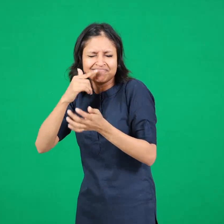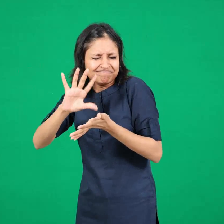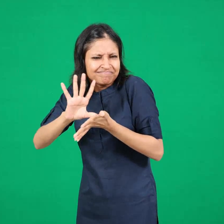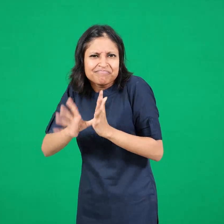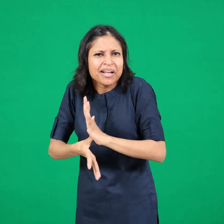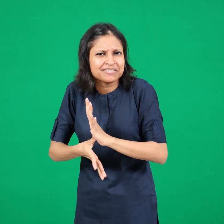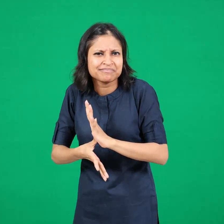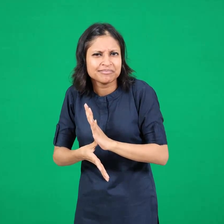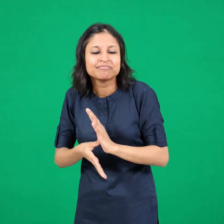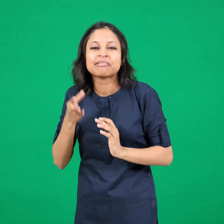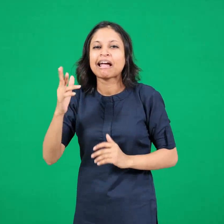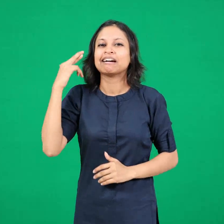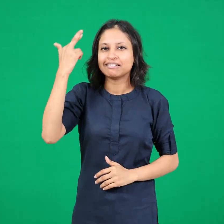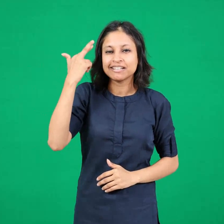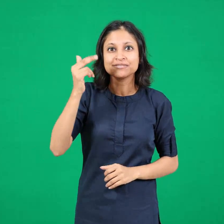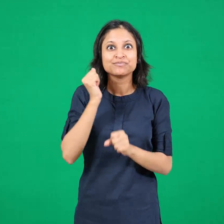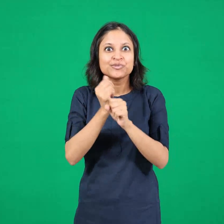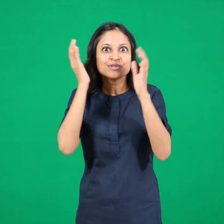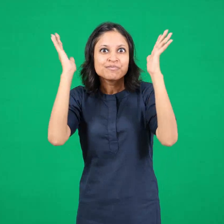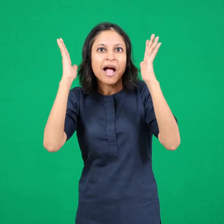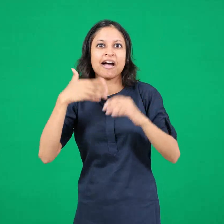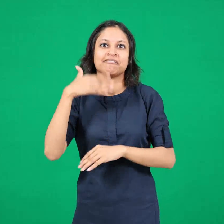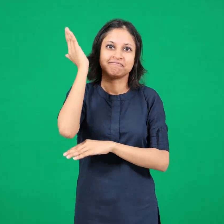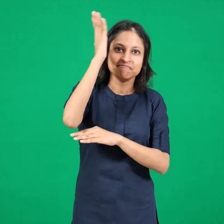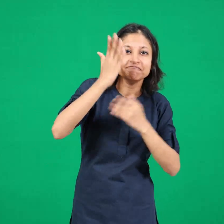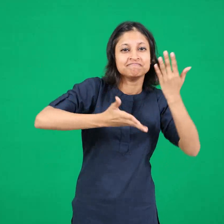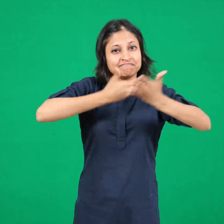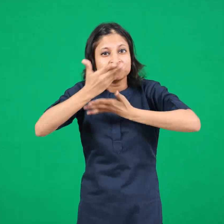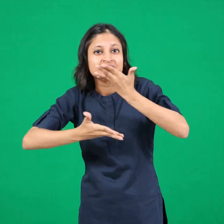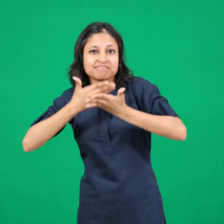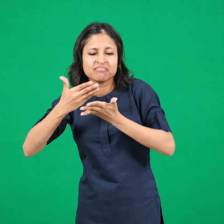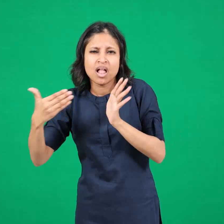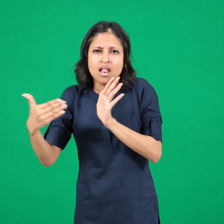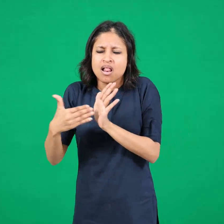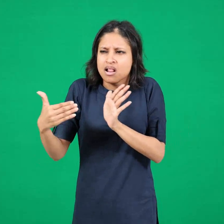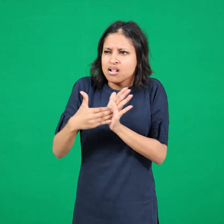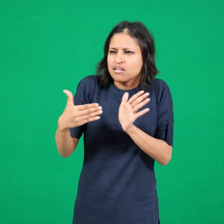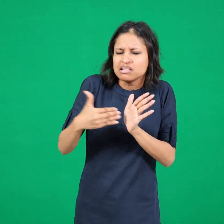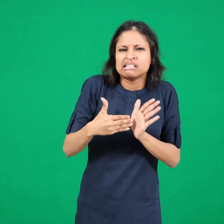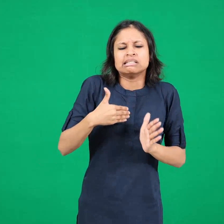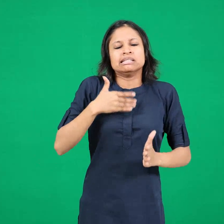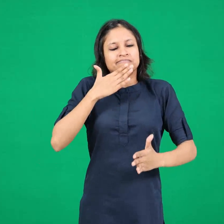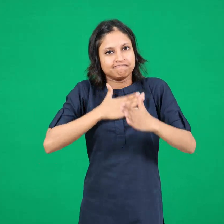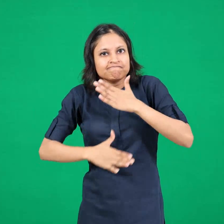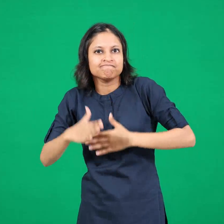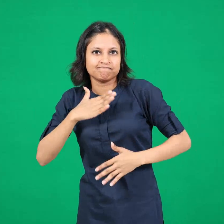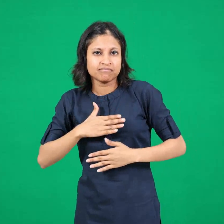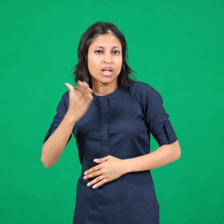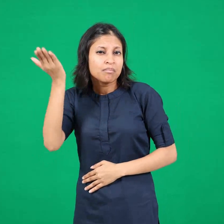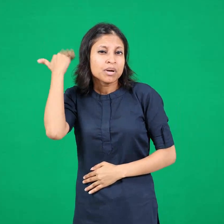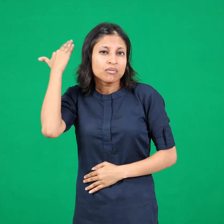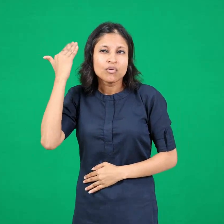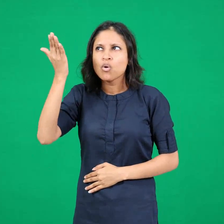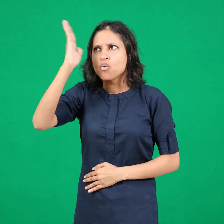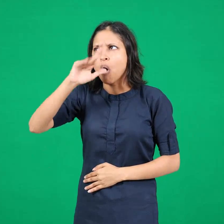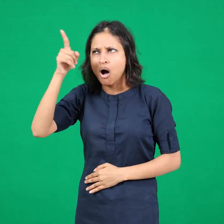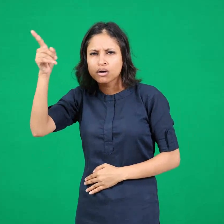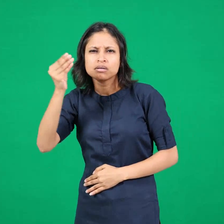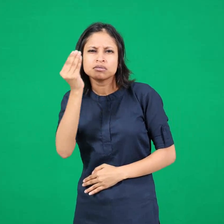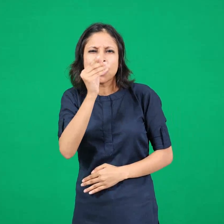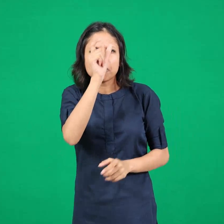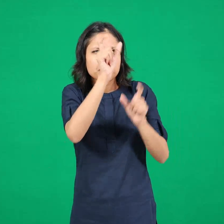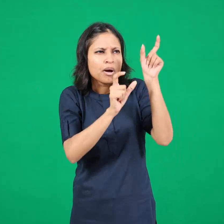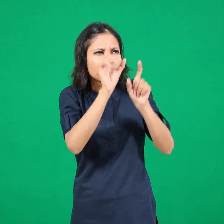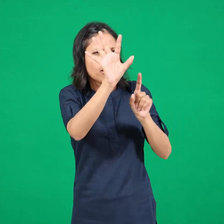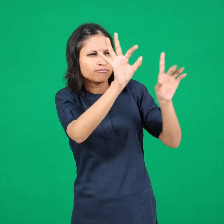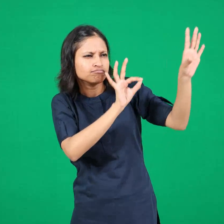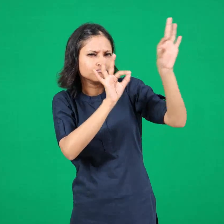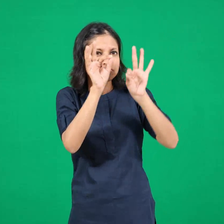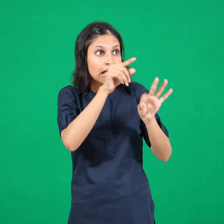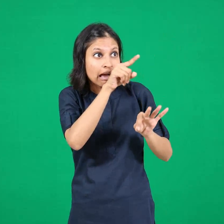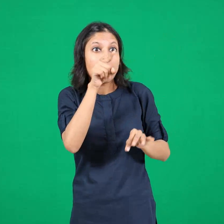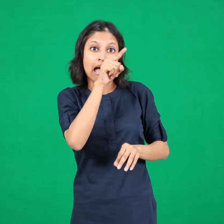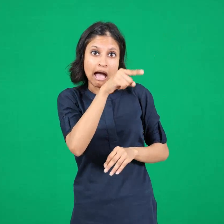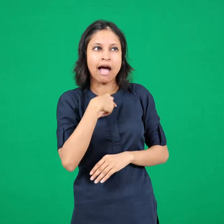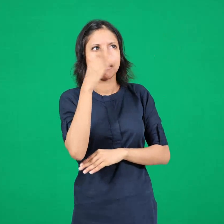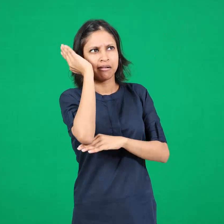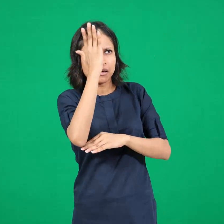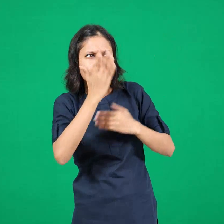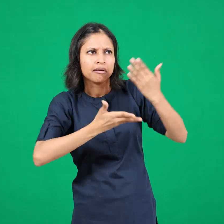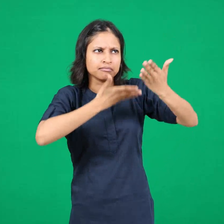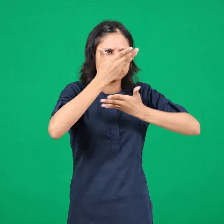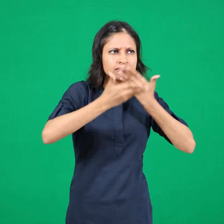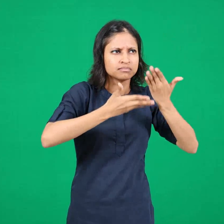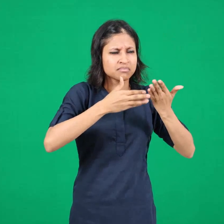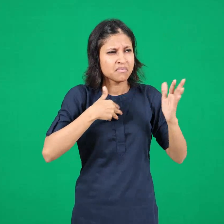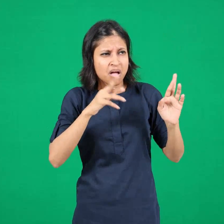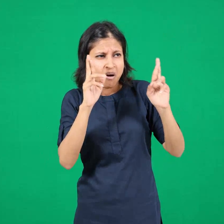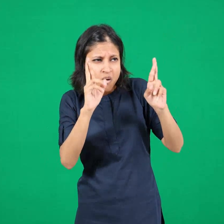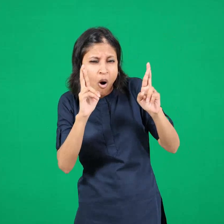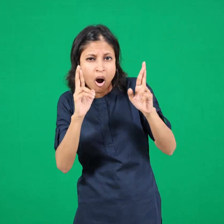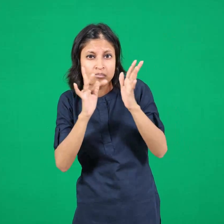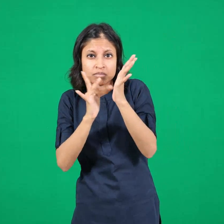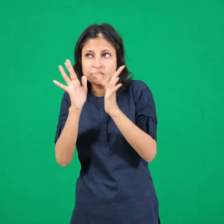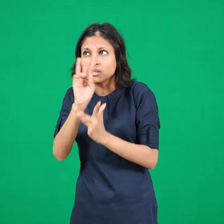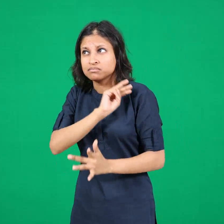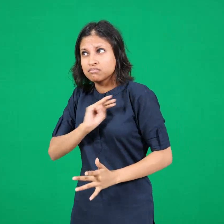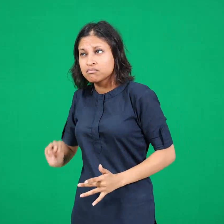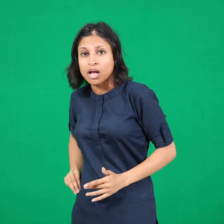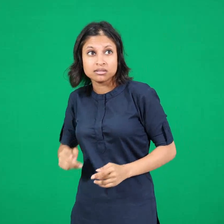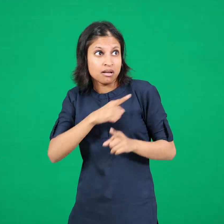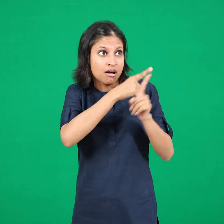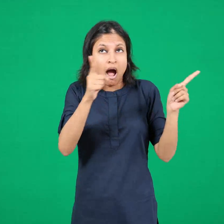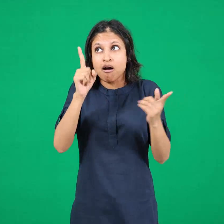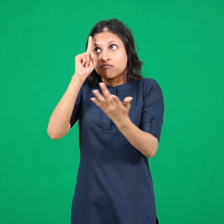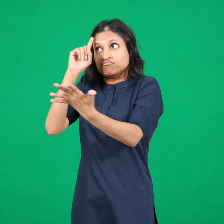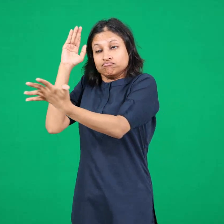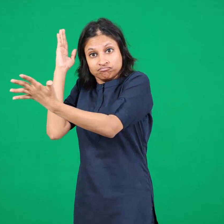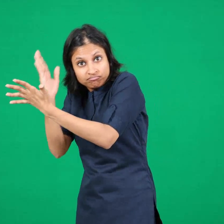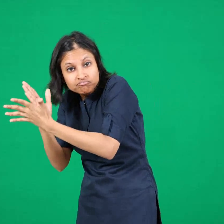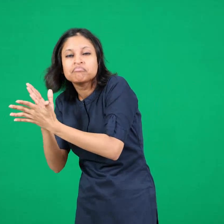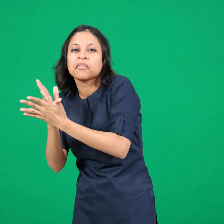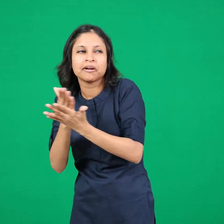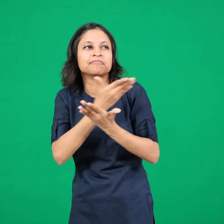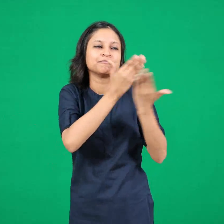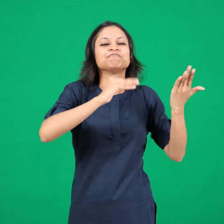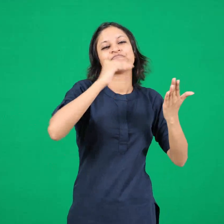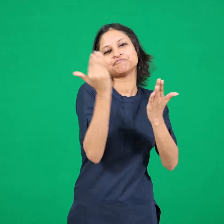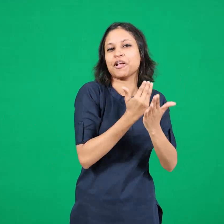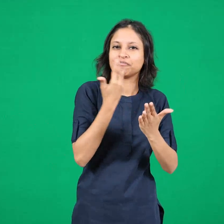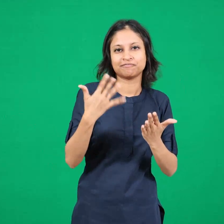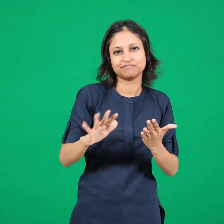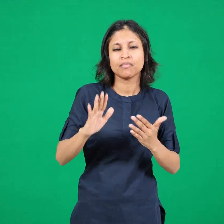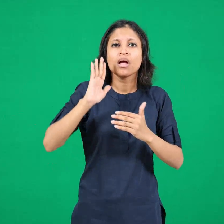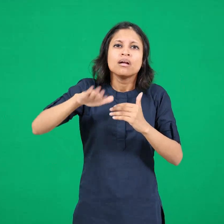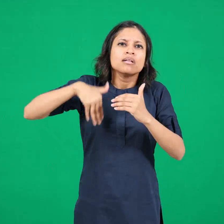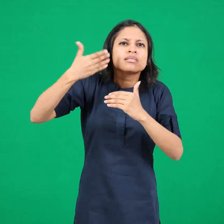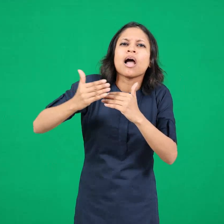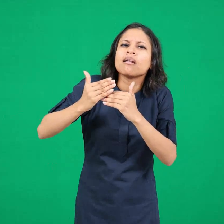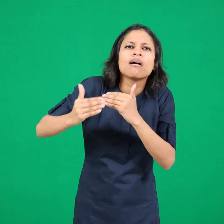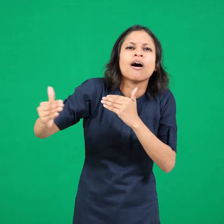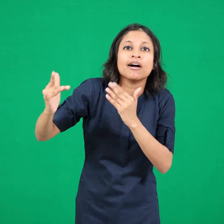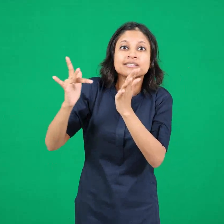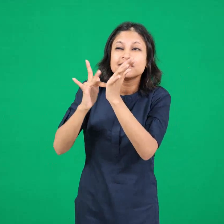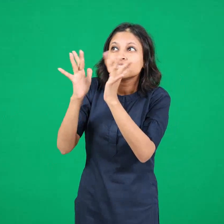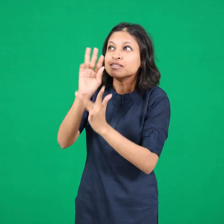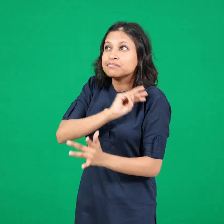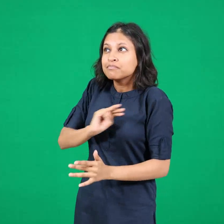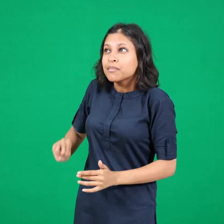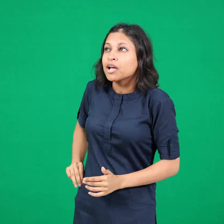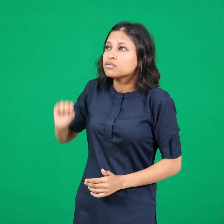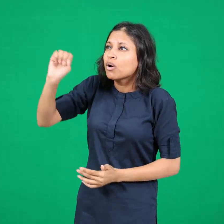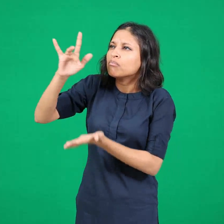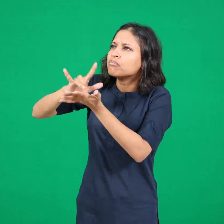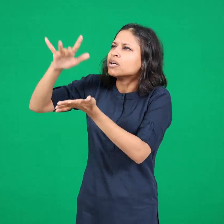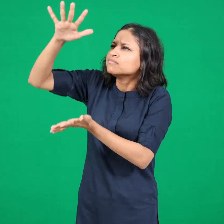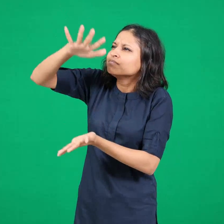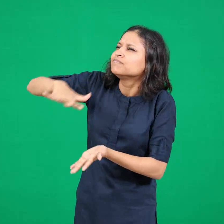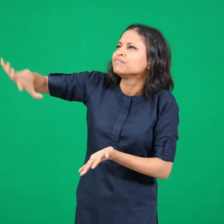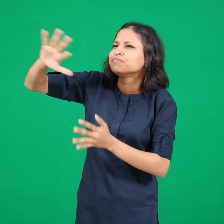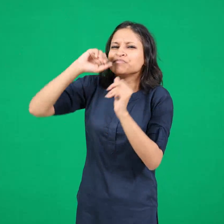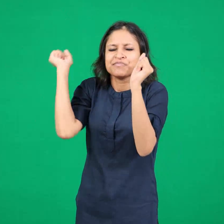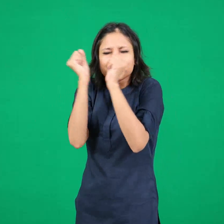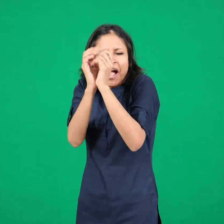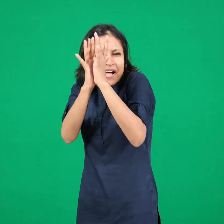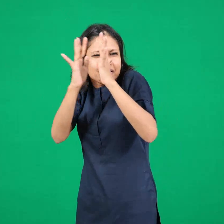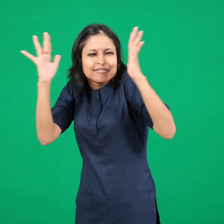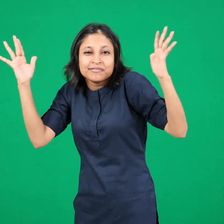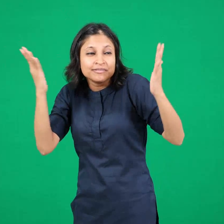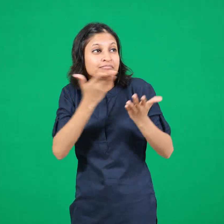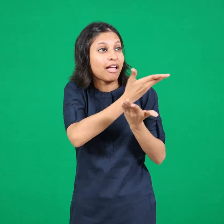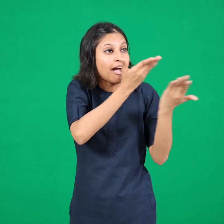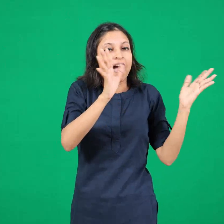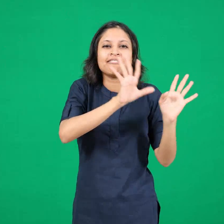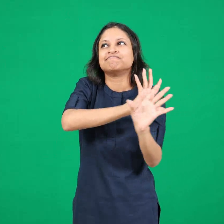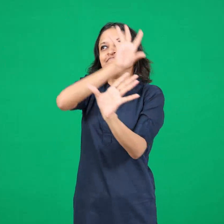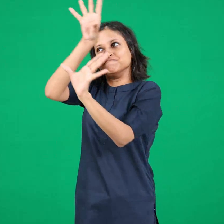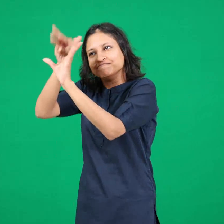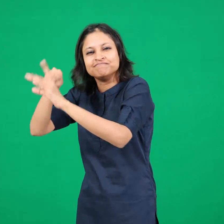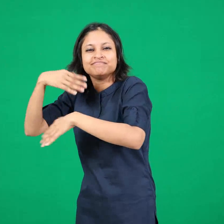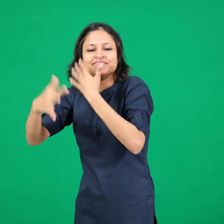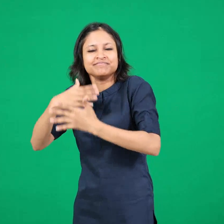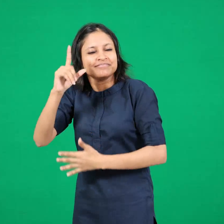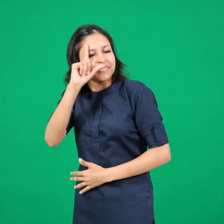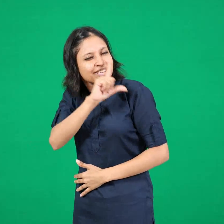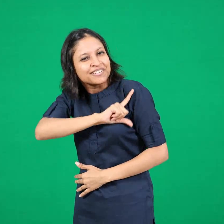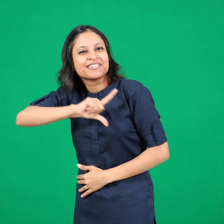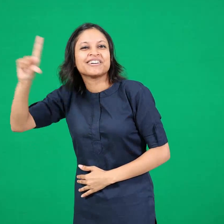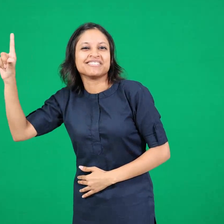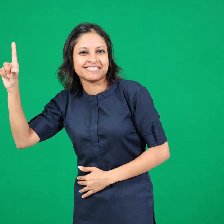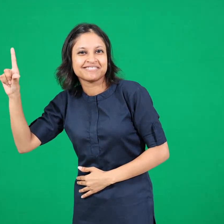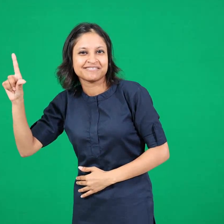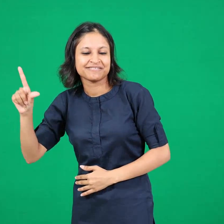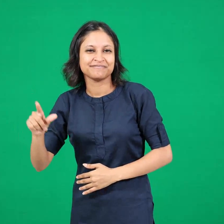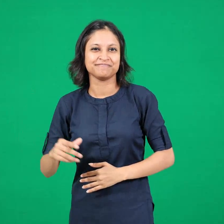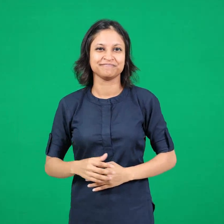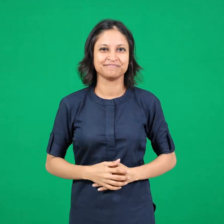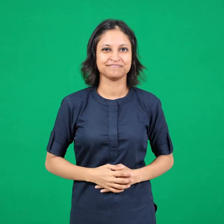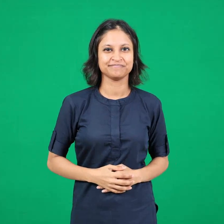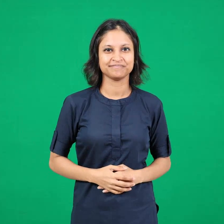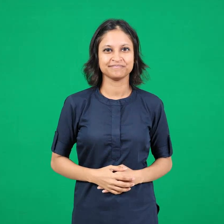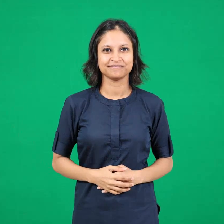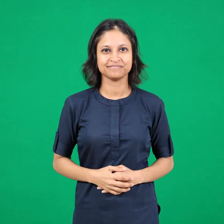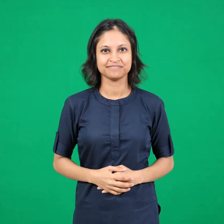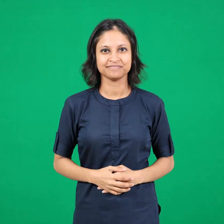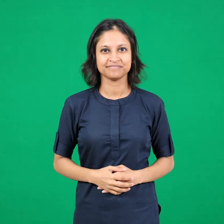For this reason I endure all things for the sake of the elect, so that they too may obtain the salvation that is in Christ Jesus, with eternal glory.